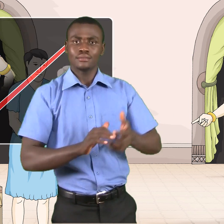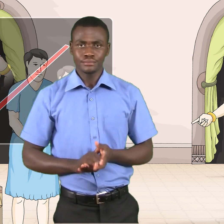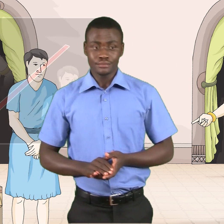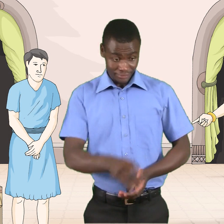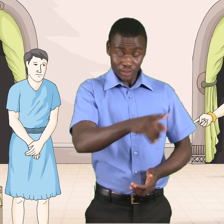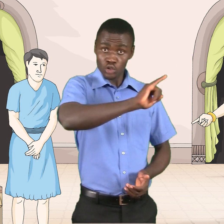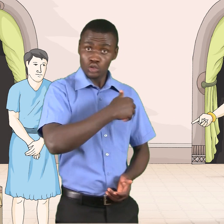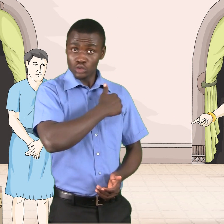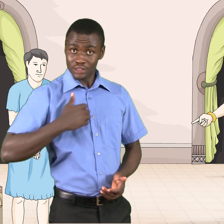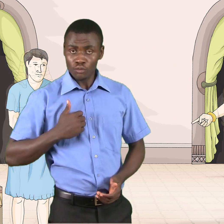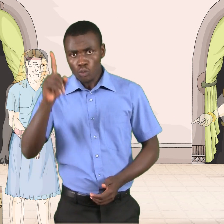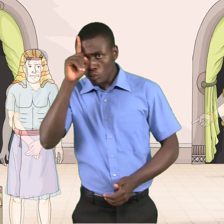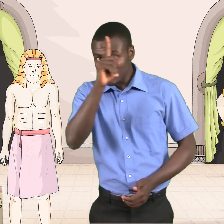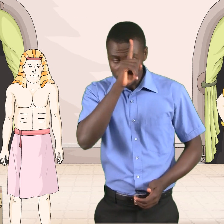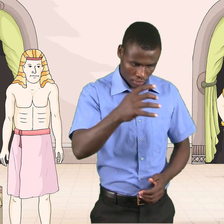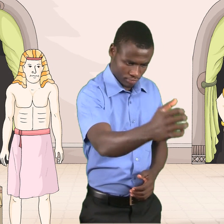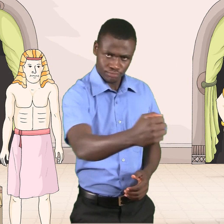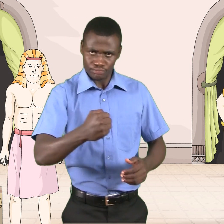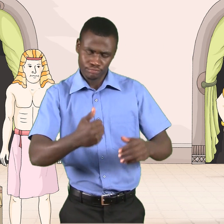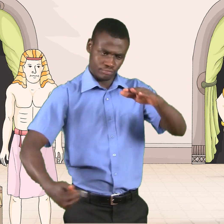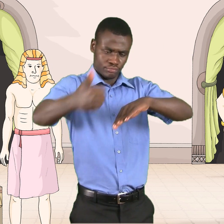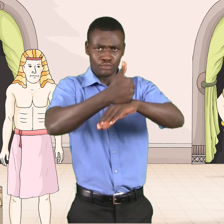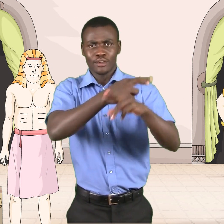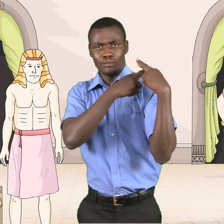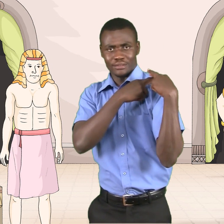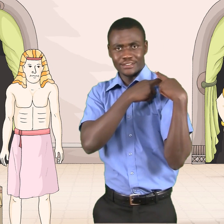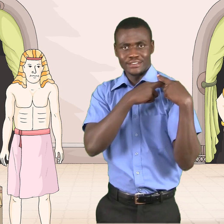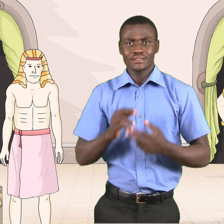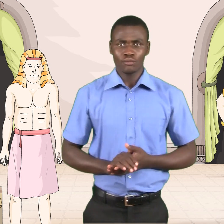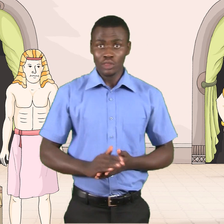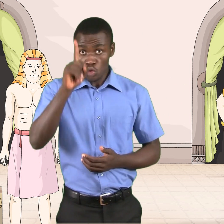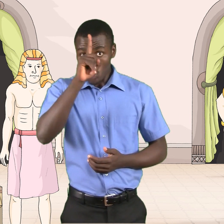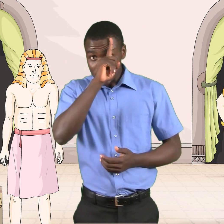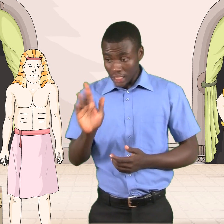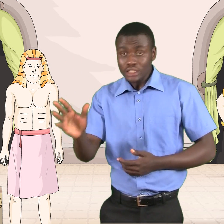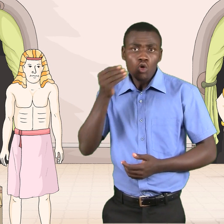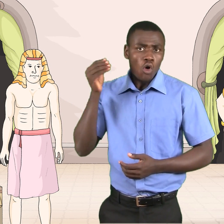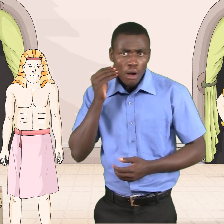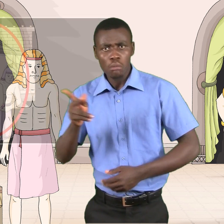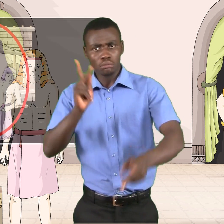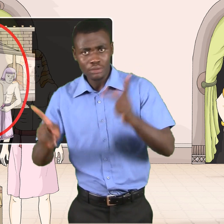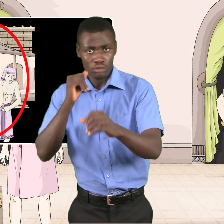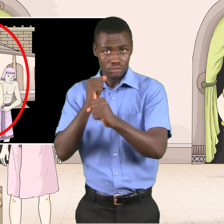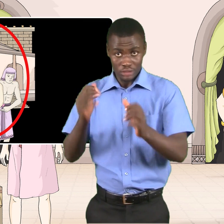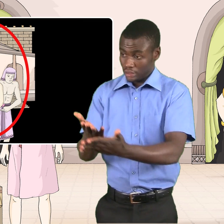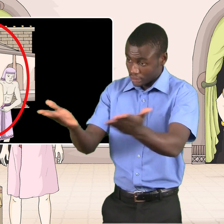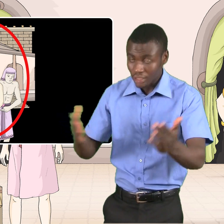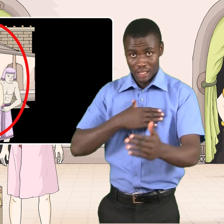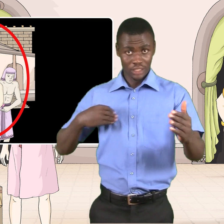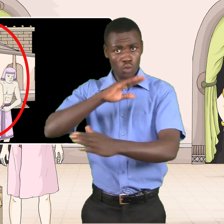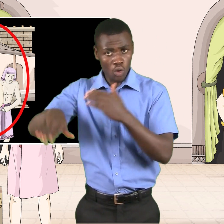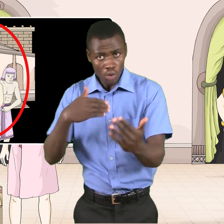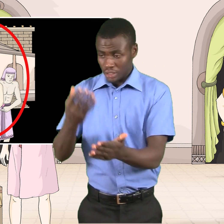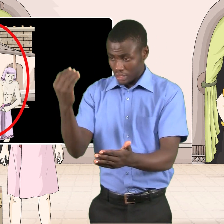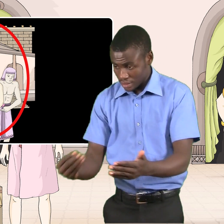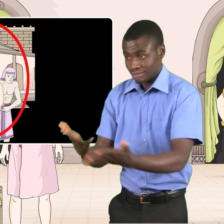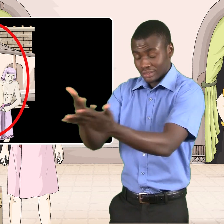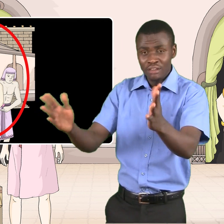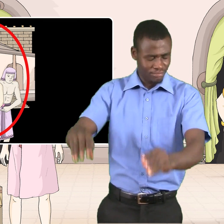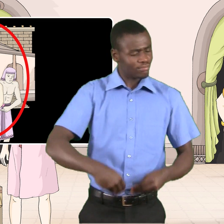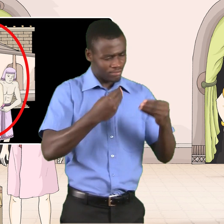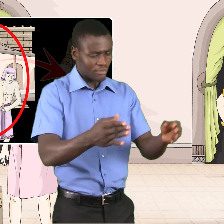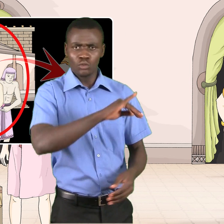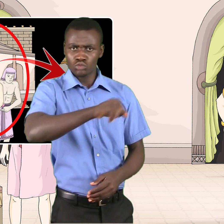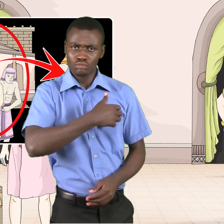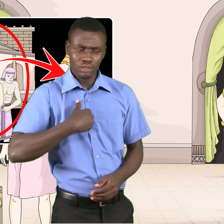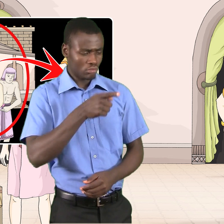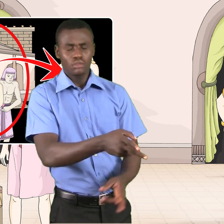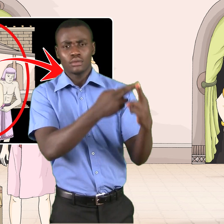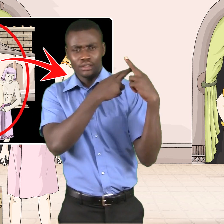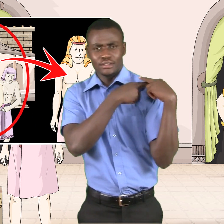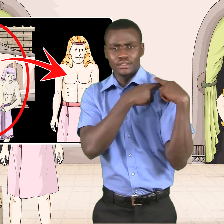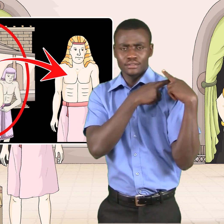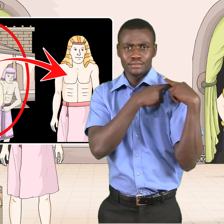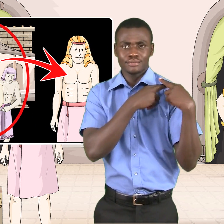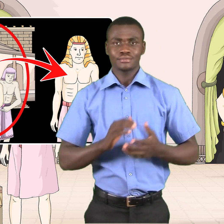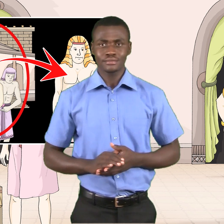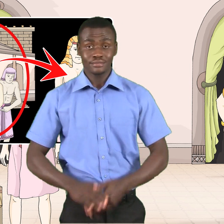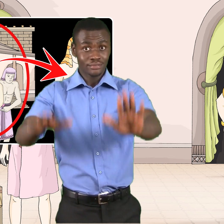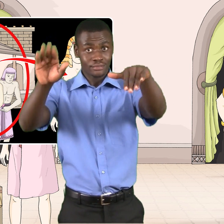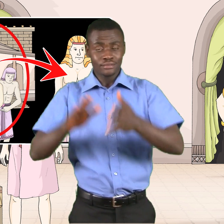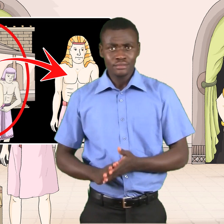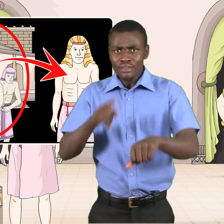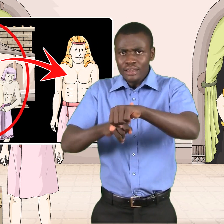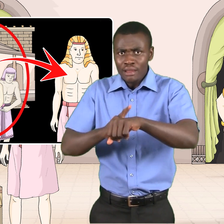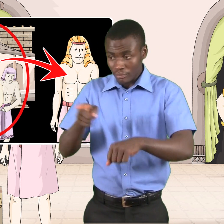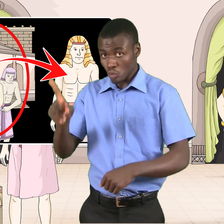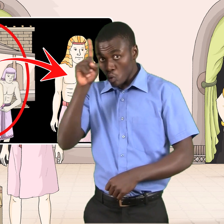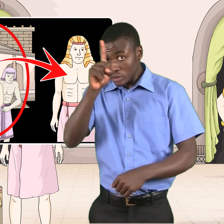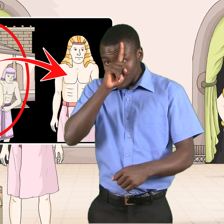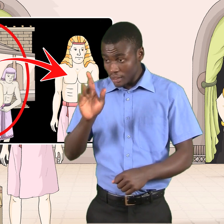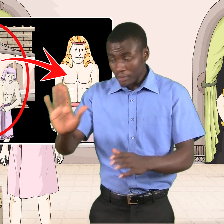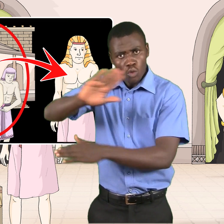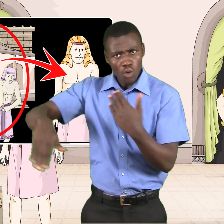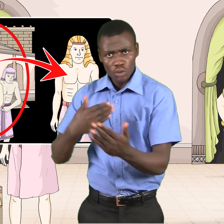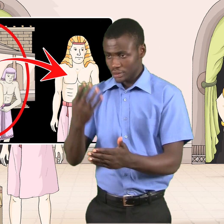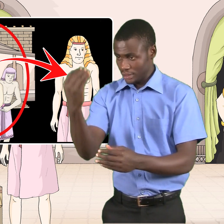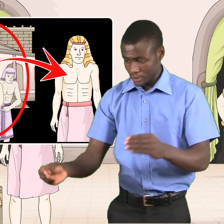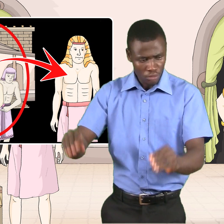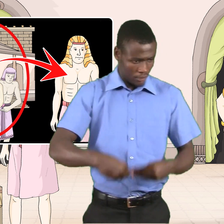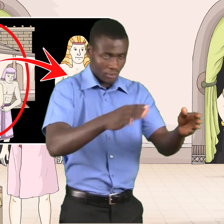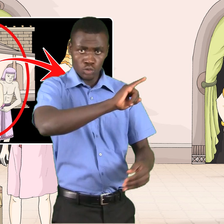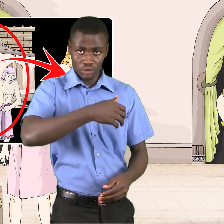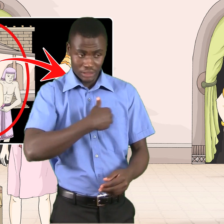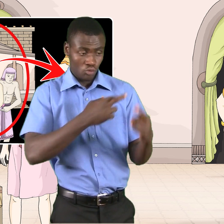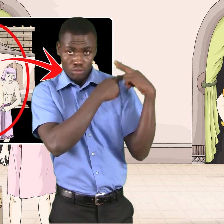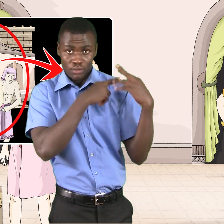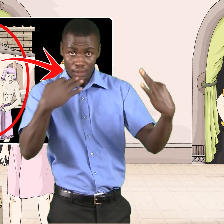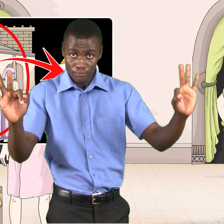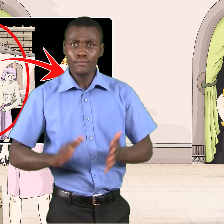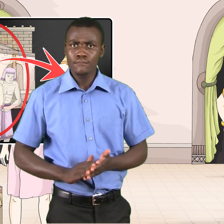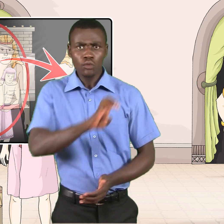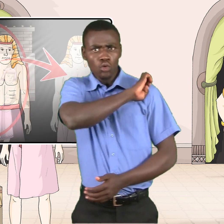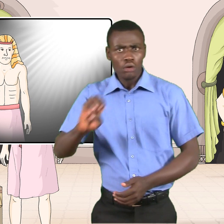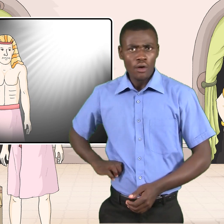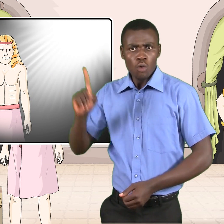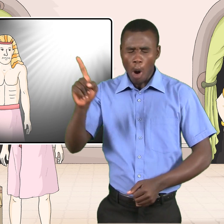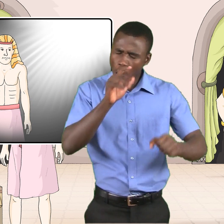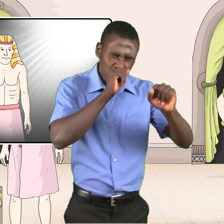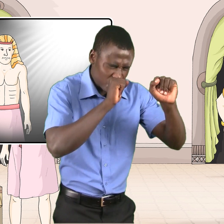Potiphar put him in charge of his household and entrusted him with everything he owned.